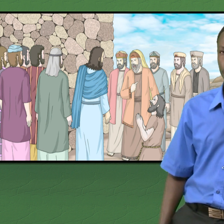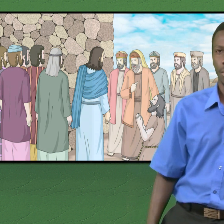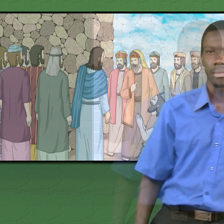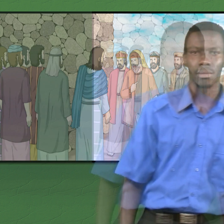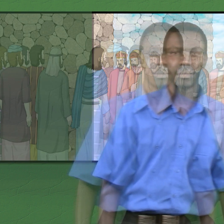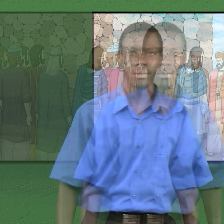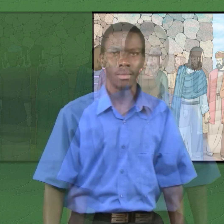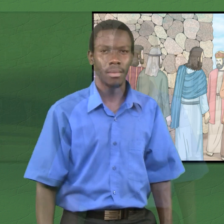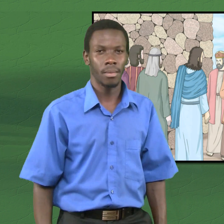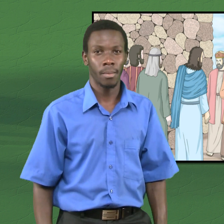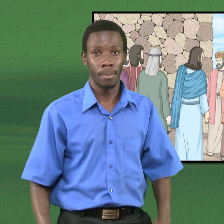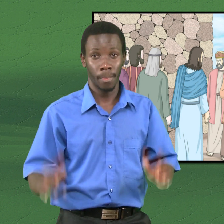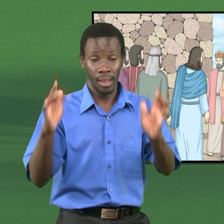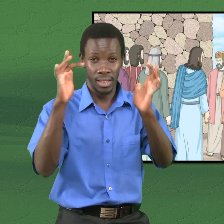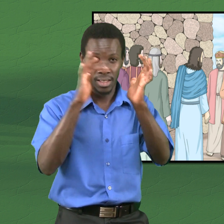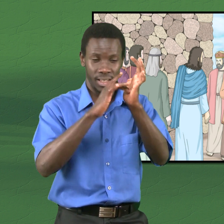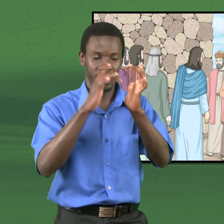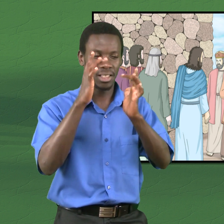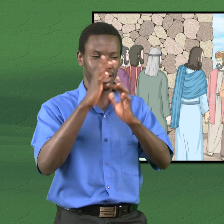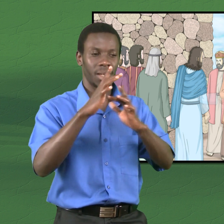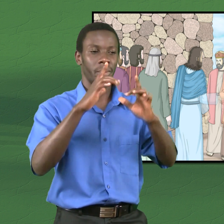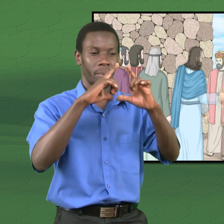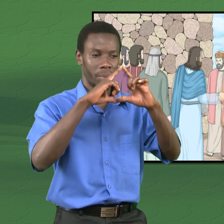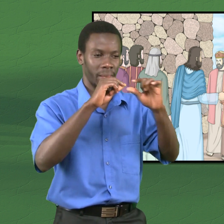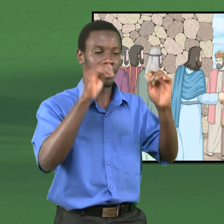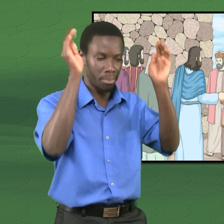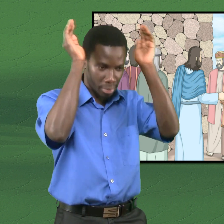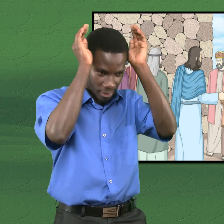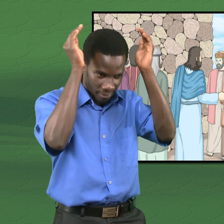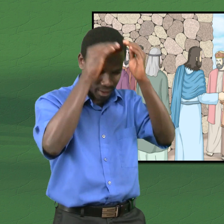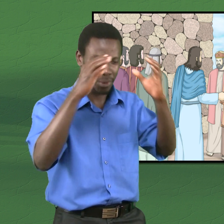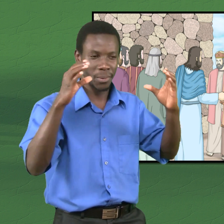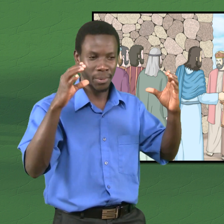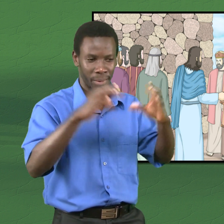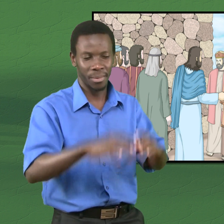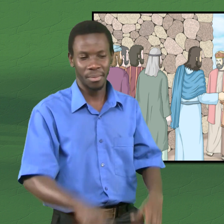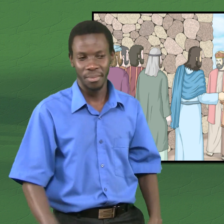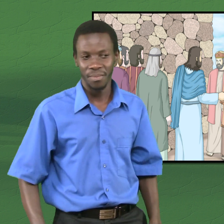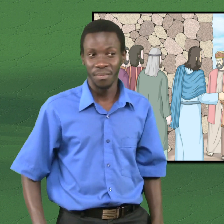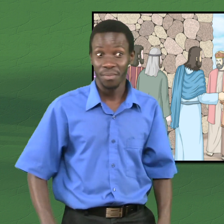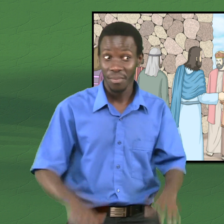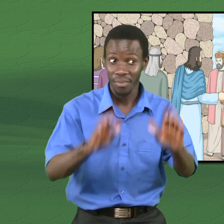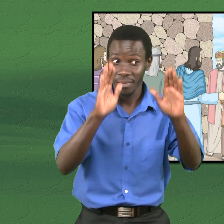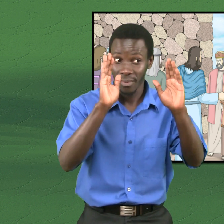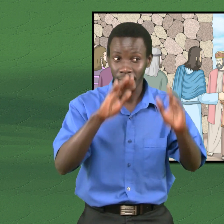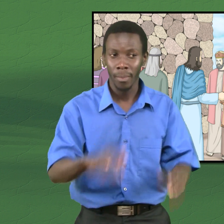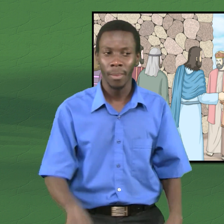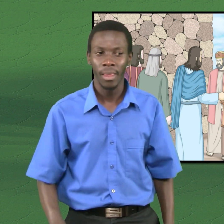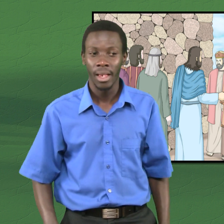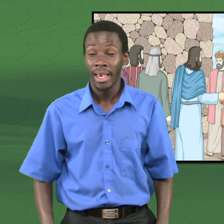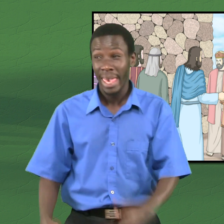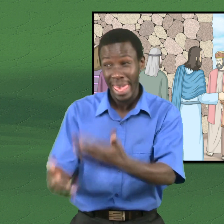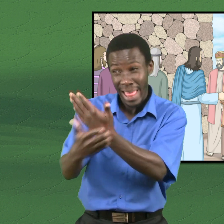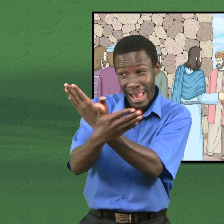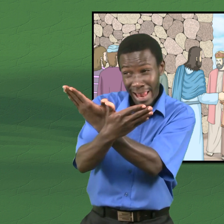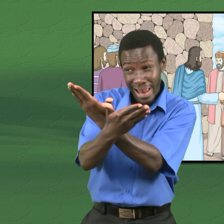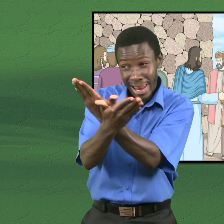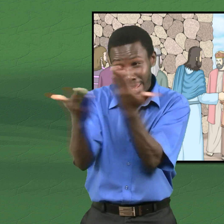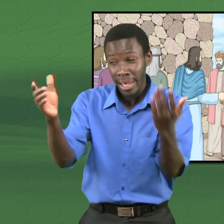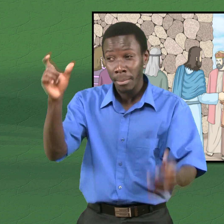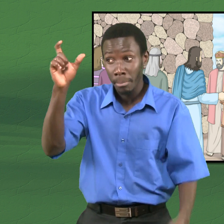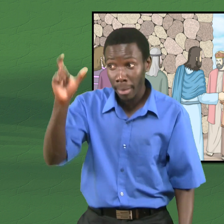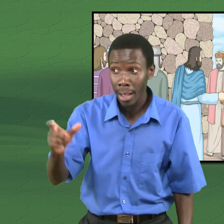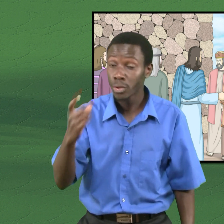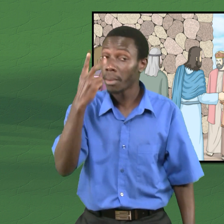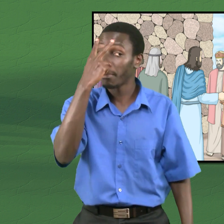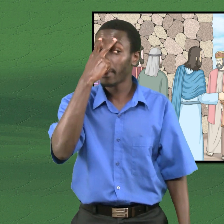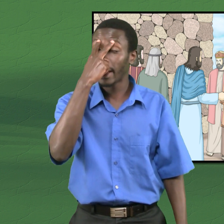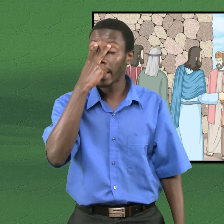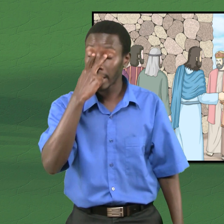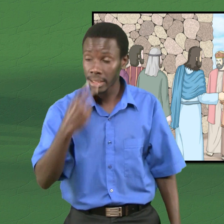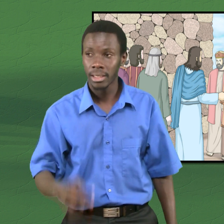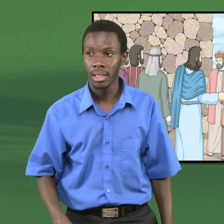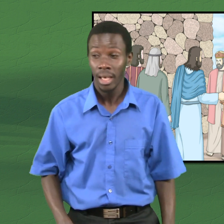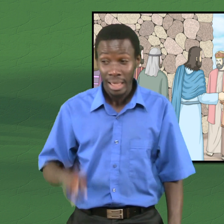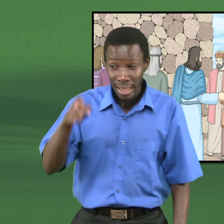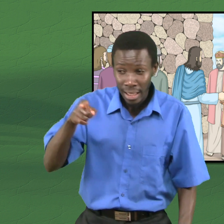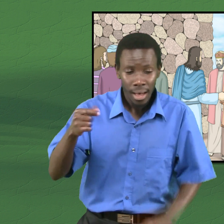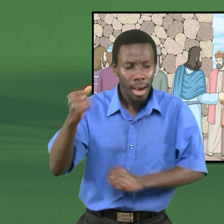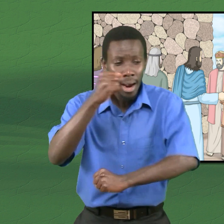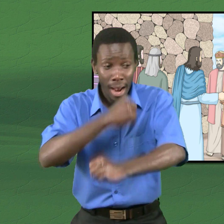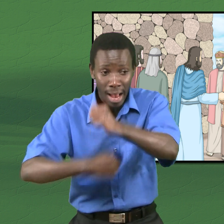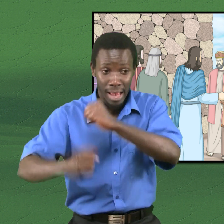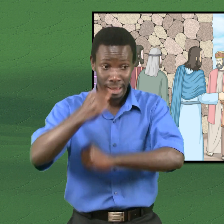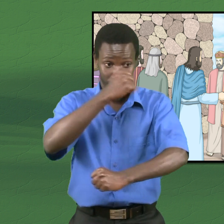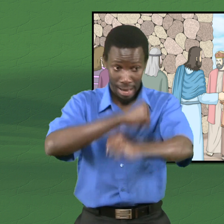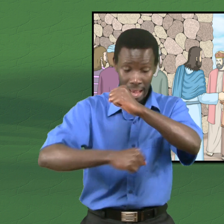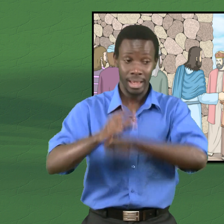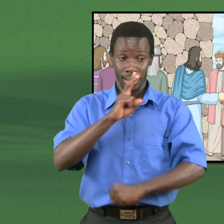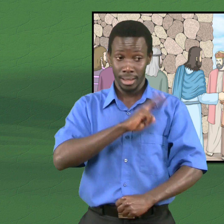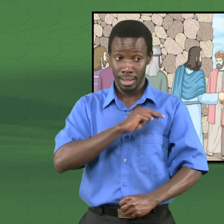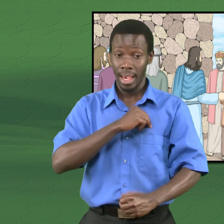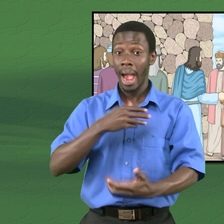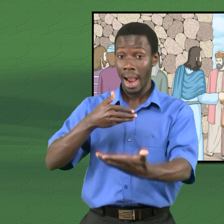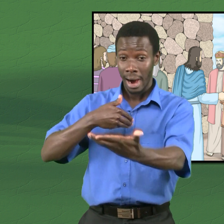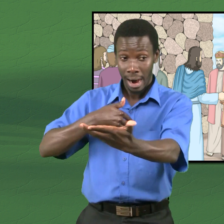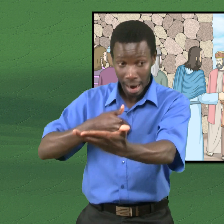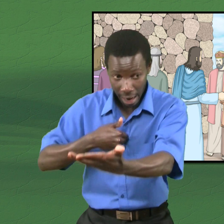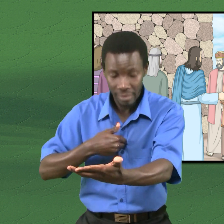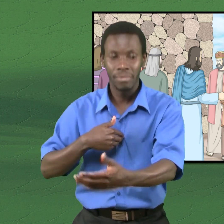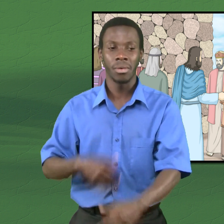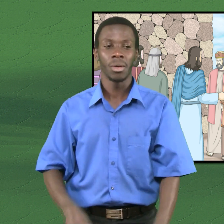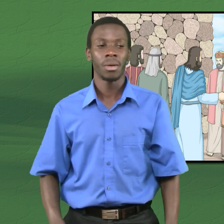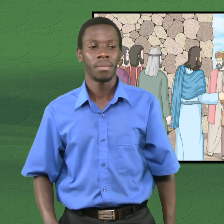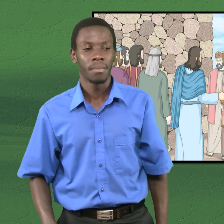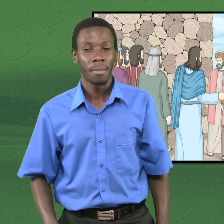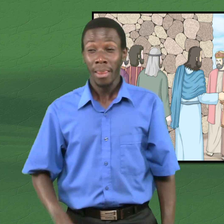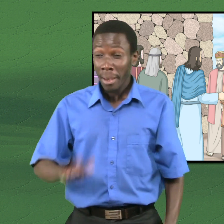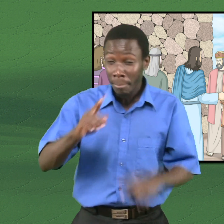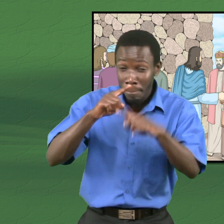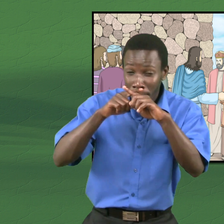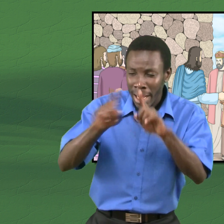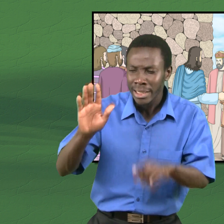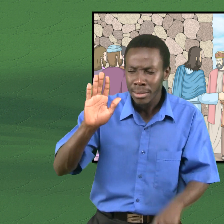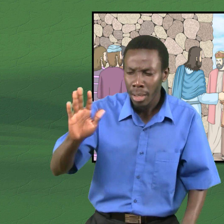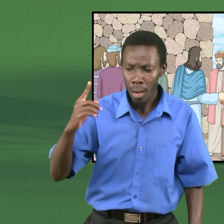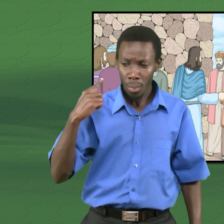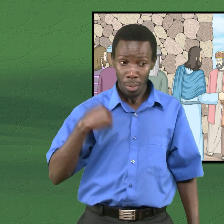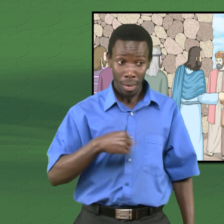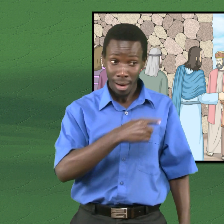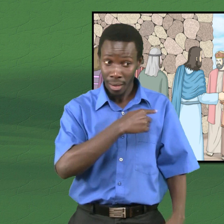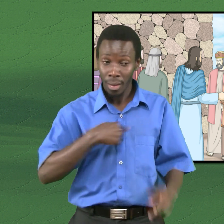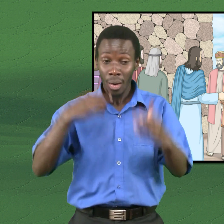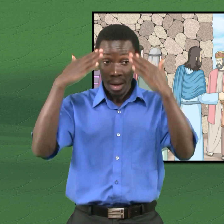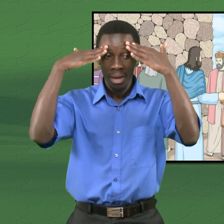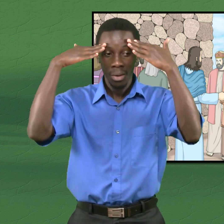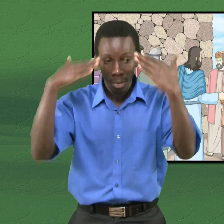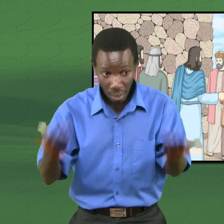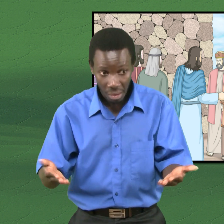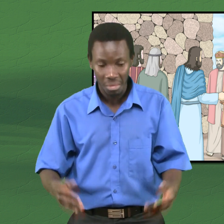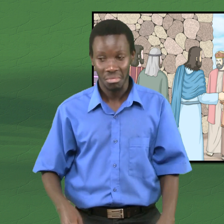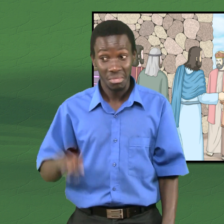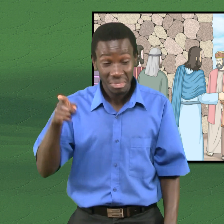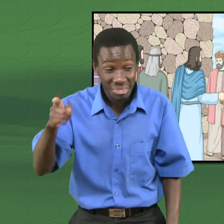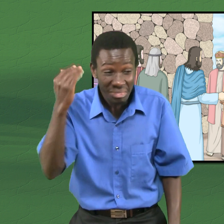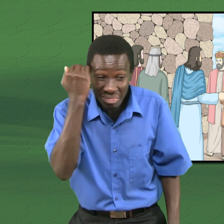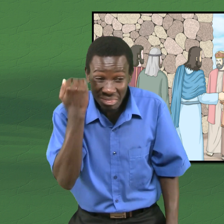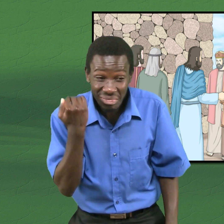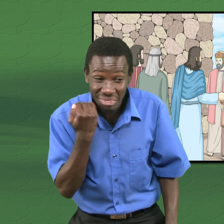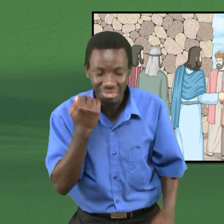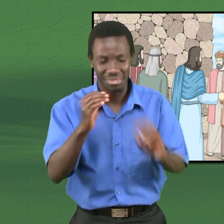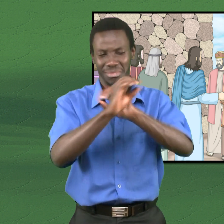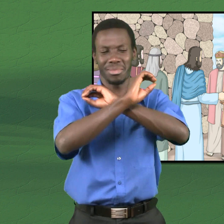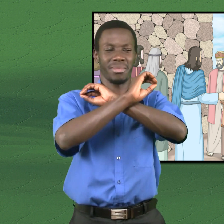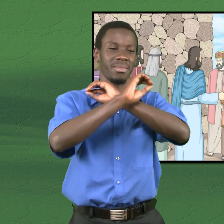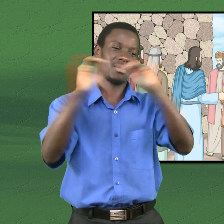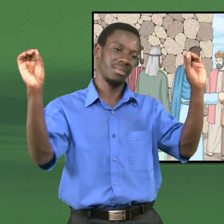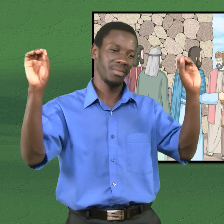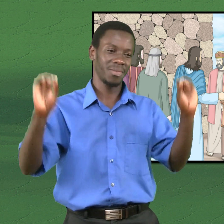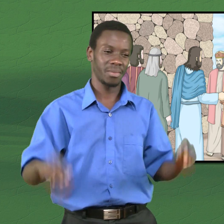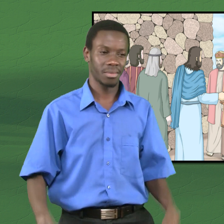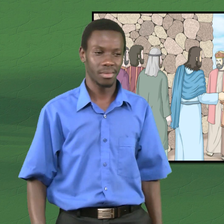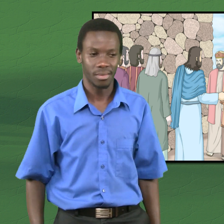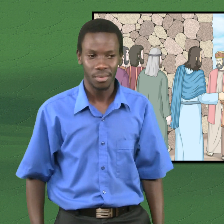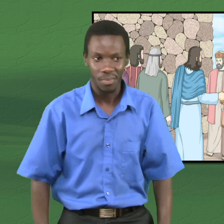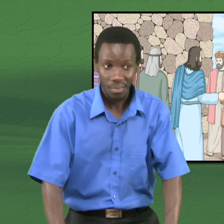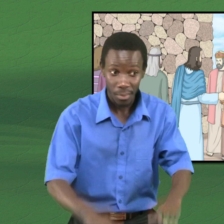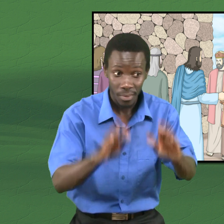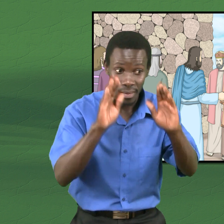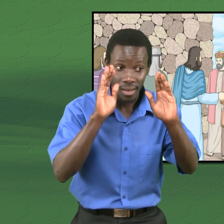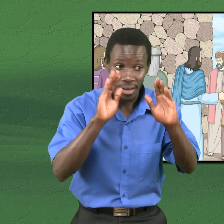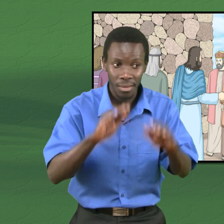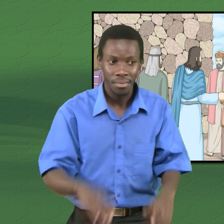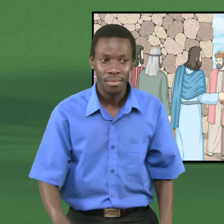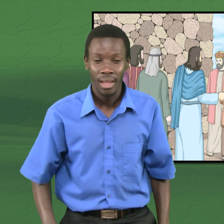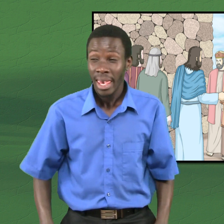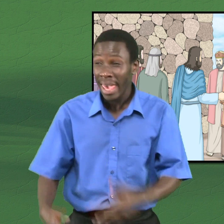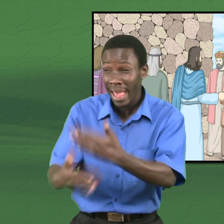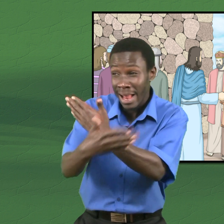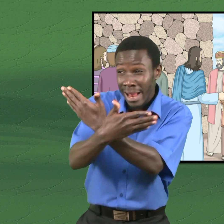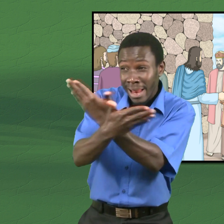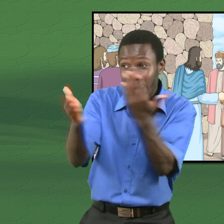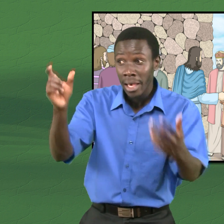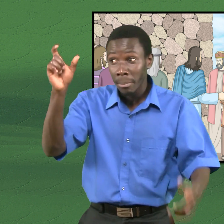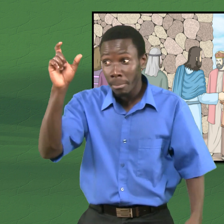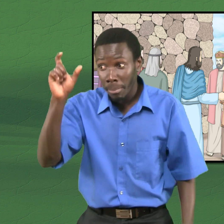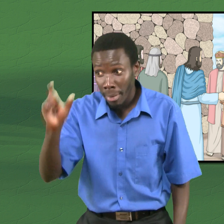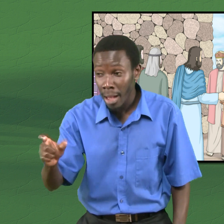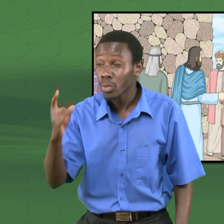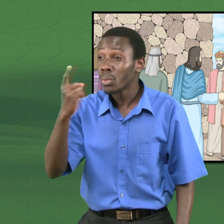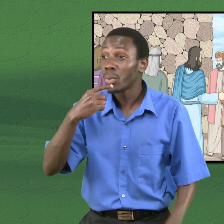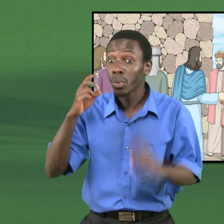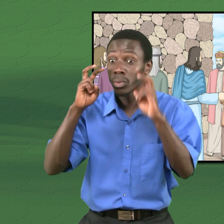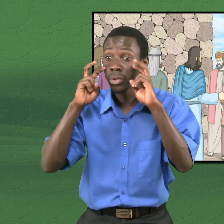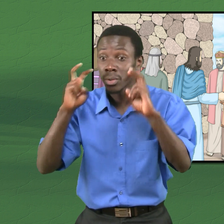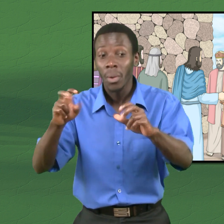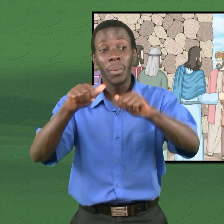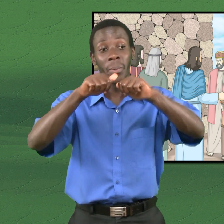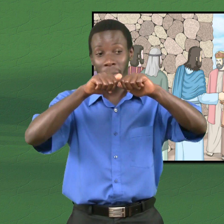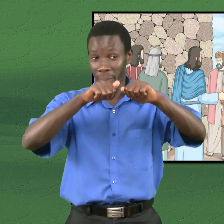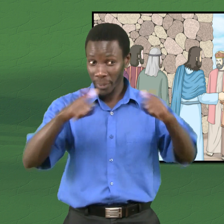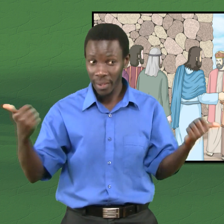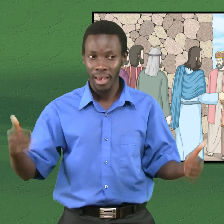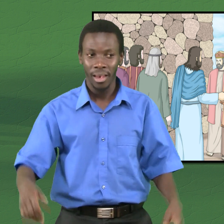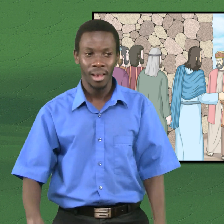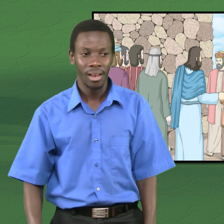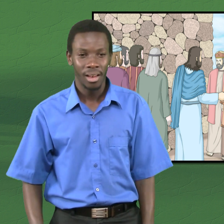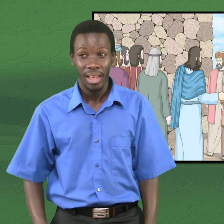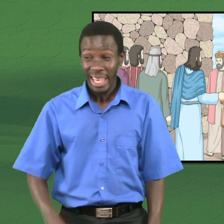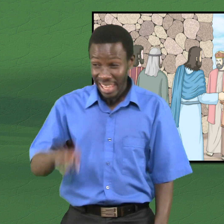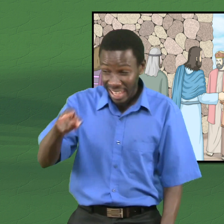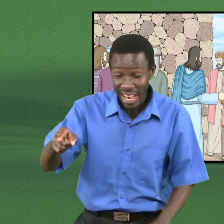“If you were blind,” Jesus replied, “you would not be guilty of sin.